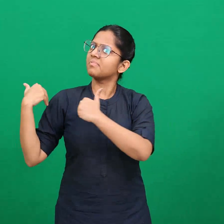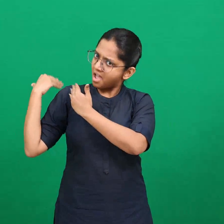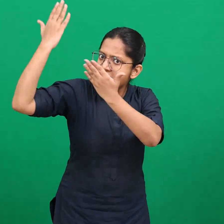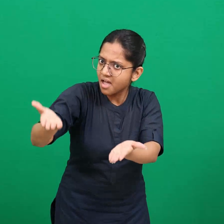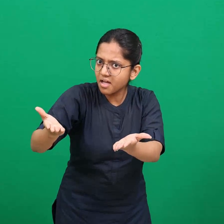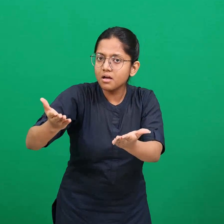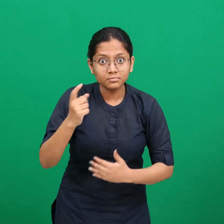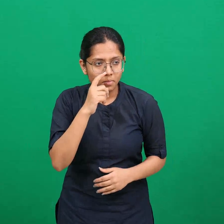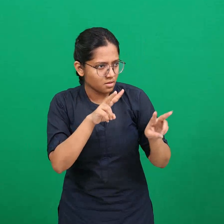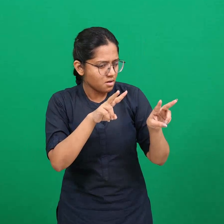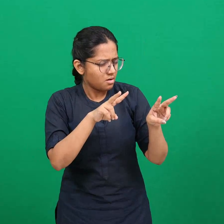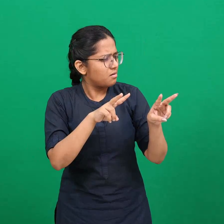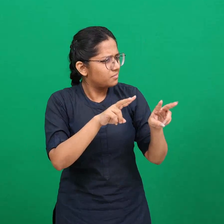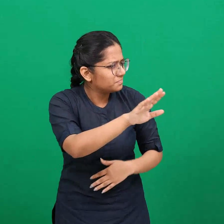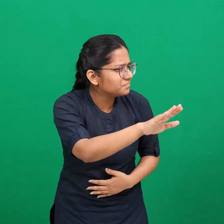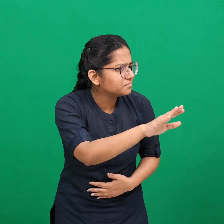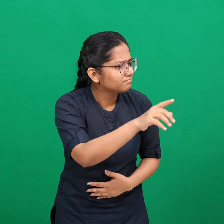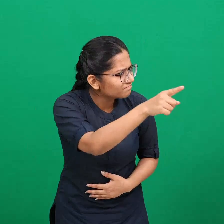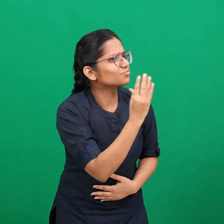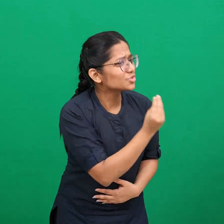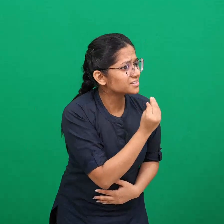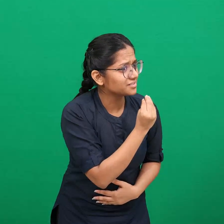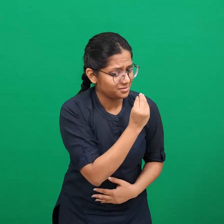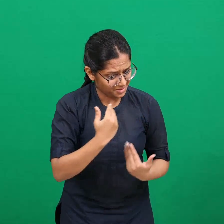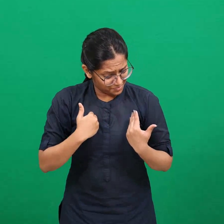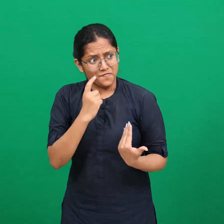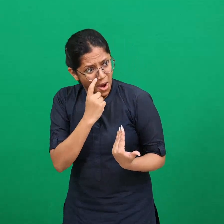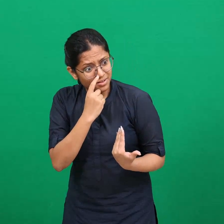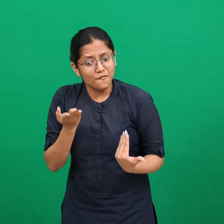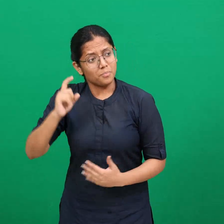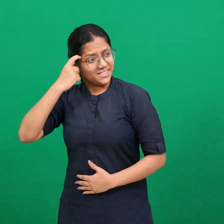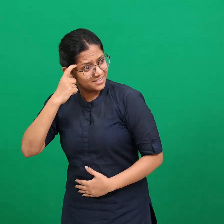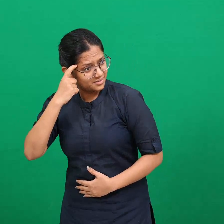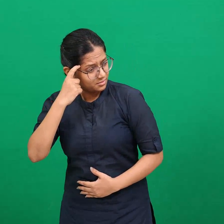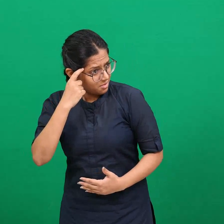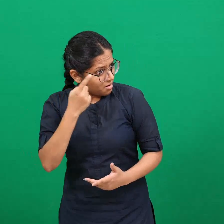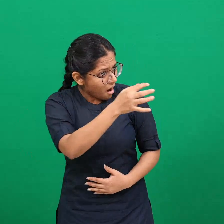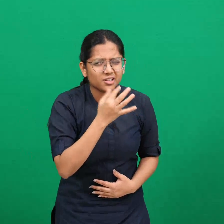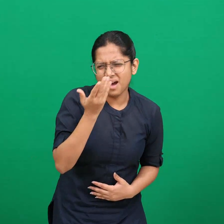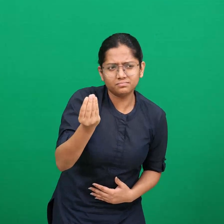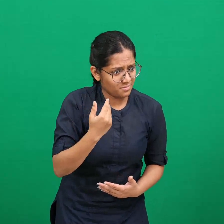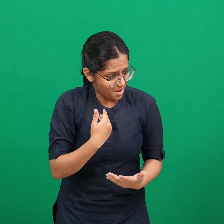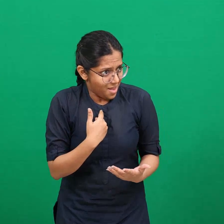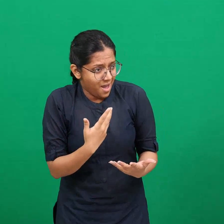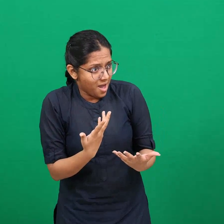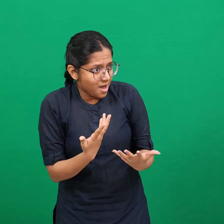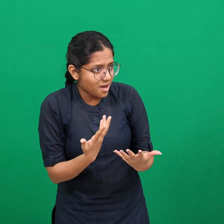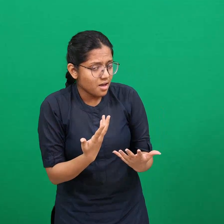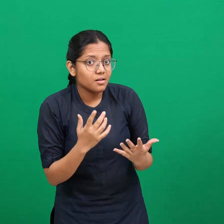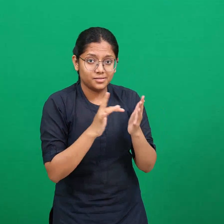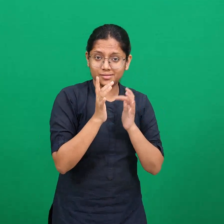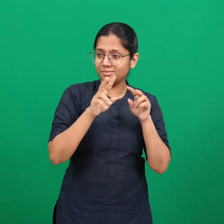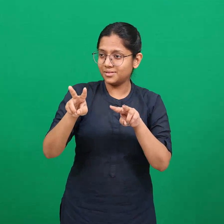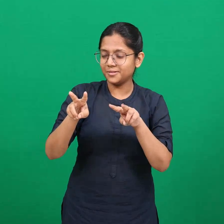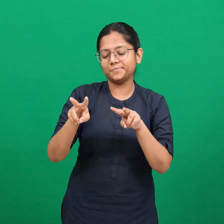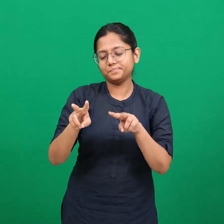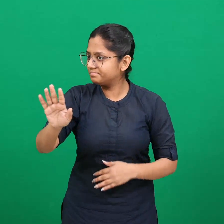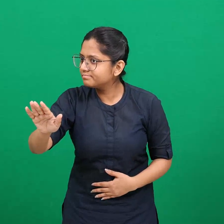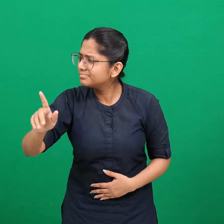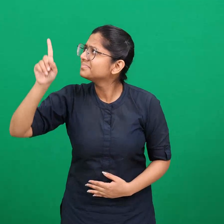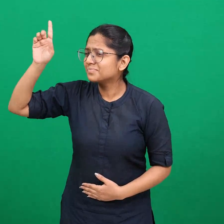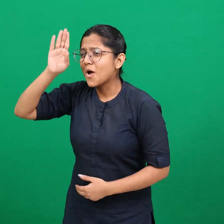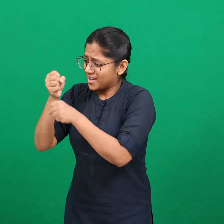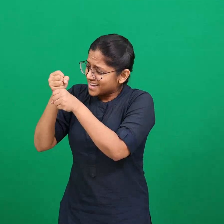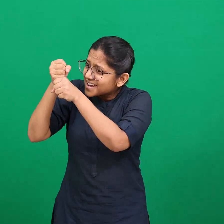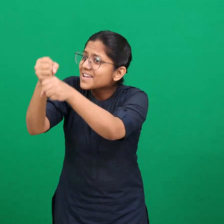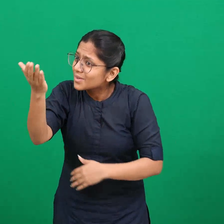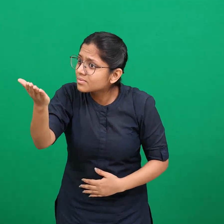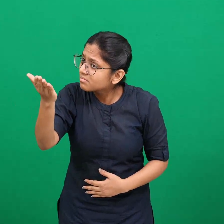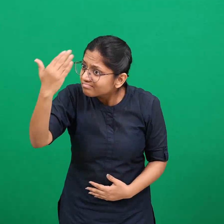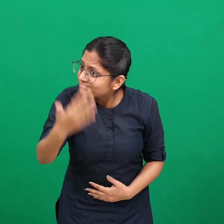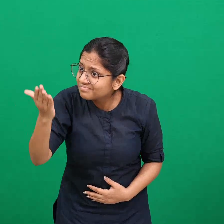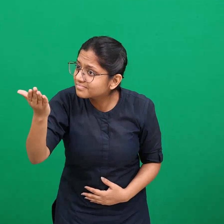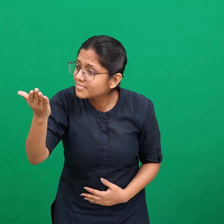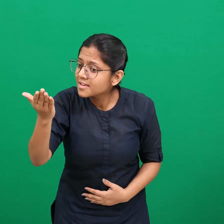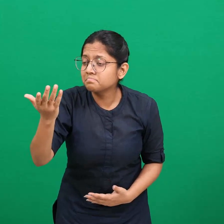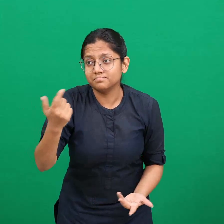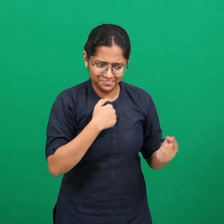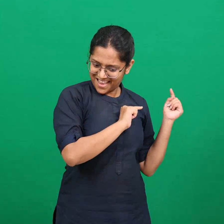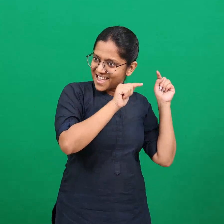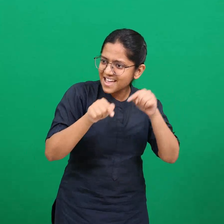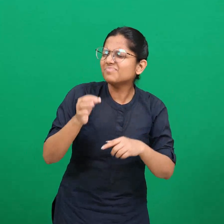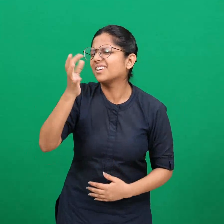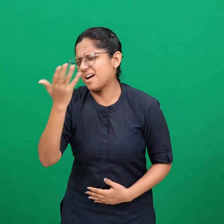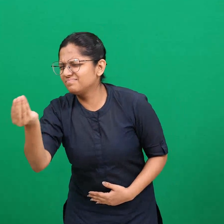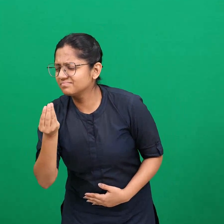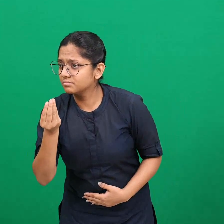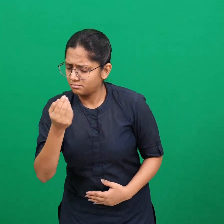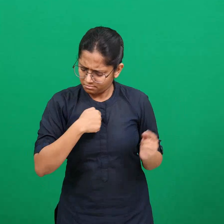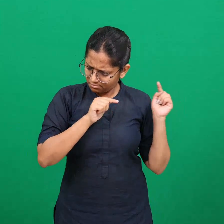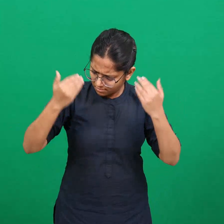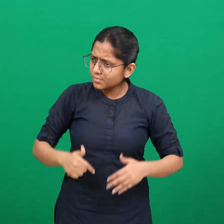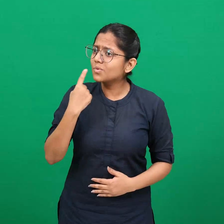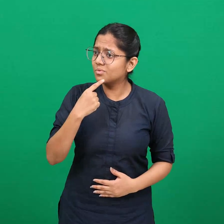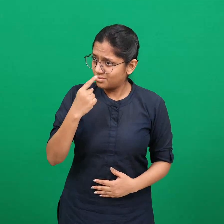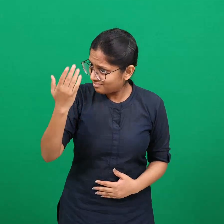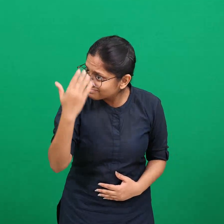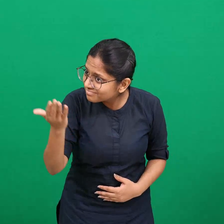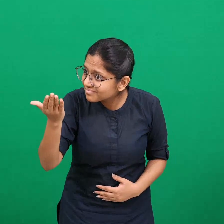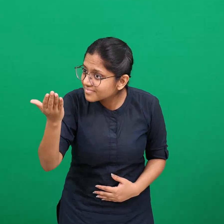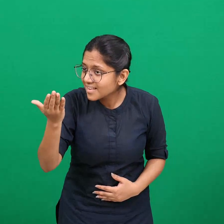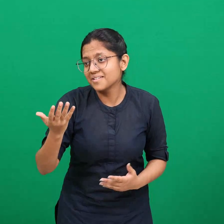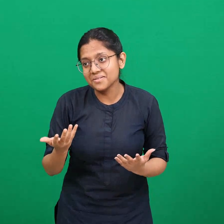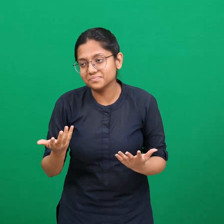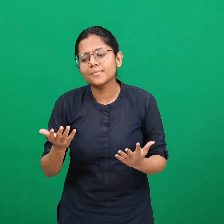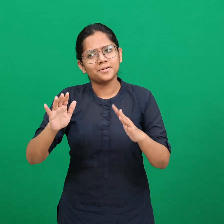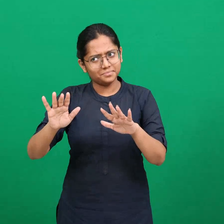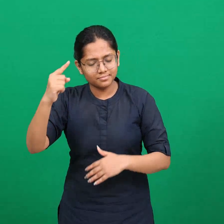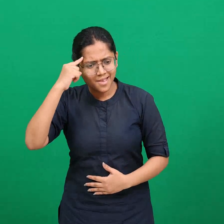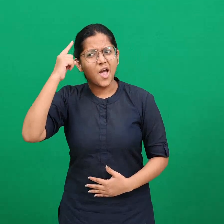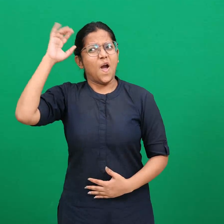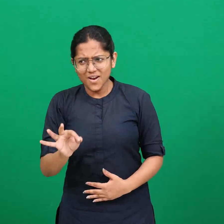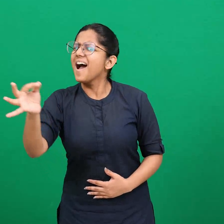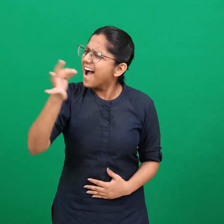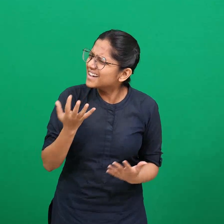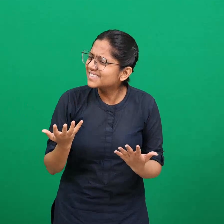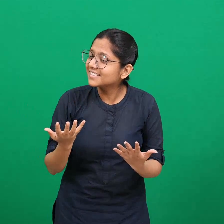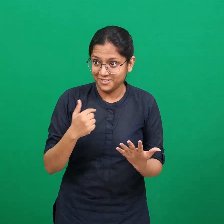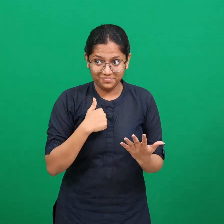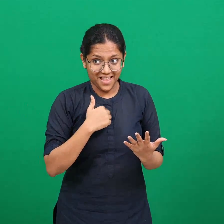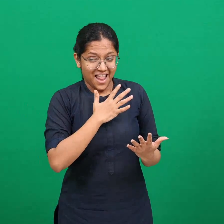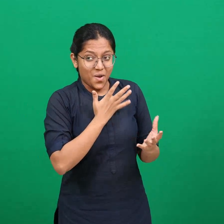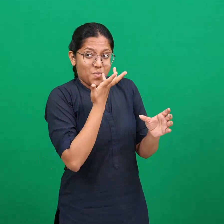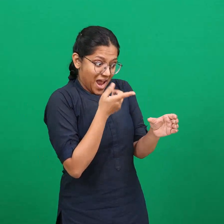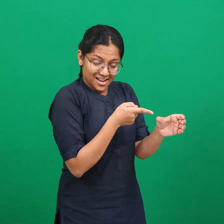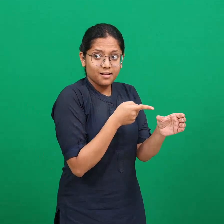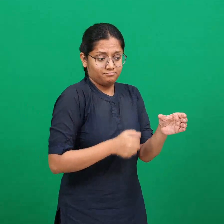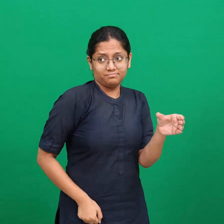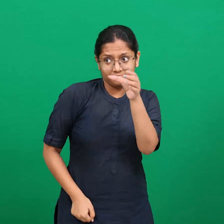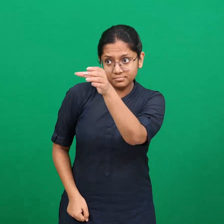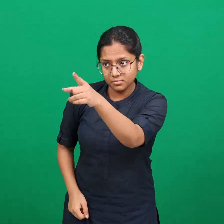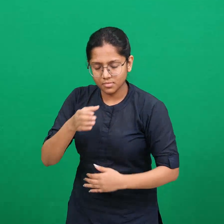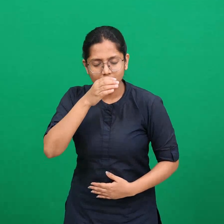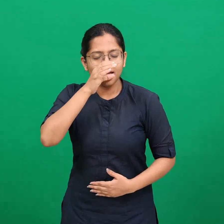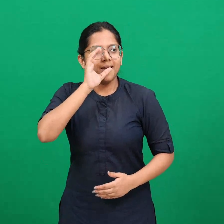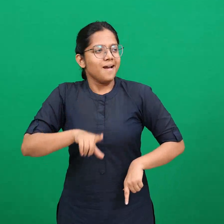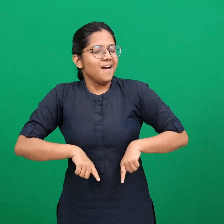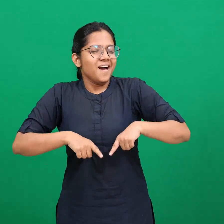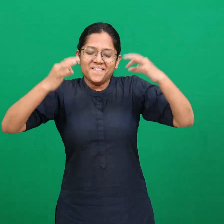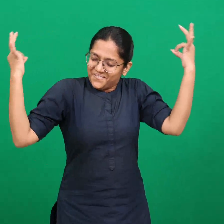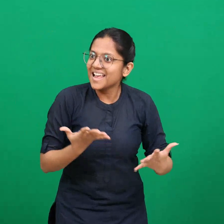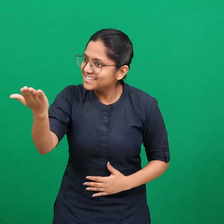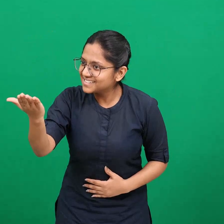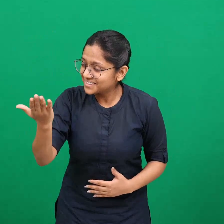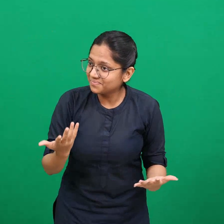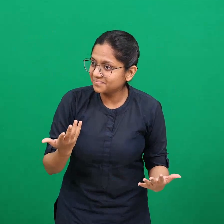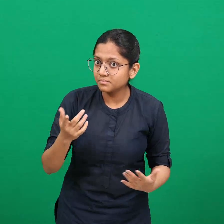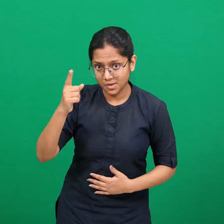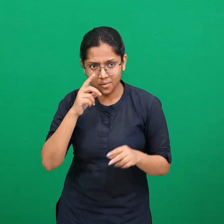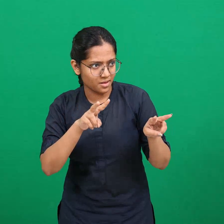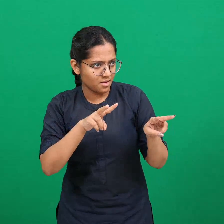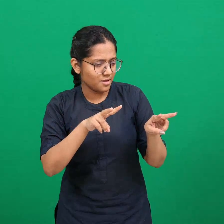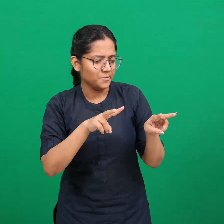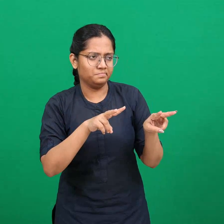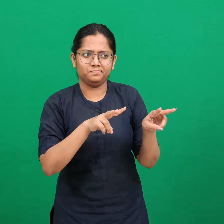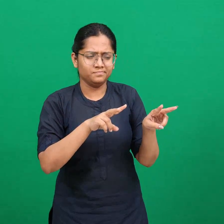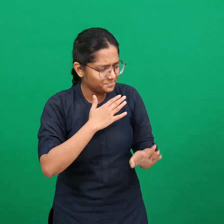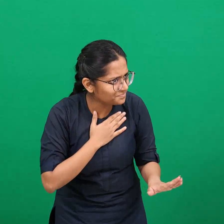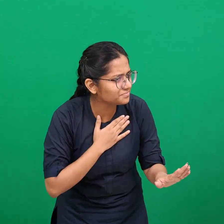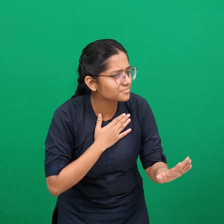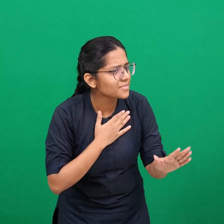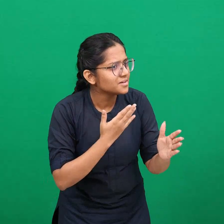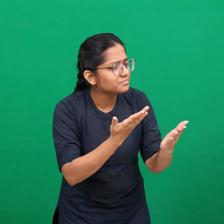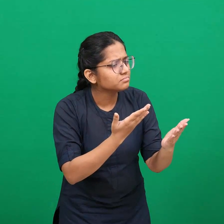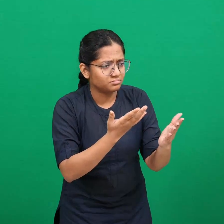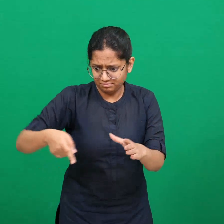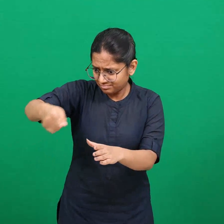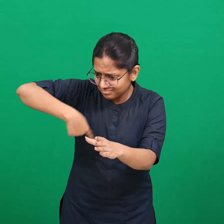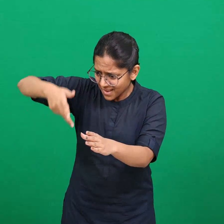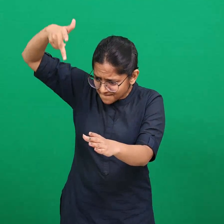(For Jews do not associate with Samaritans.) Jesus answered, "If you knew the gift of God and who is asking you for a drink, you would have asked Him, and He would have given you living water."